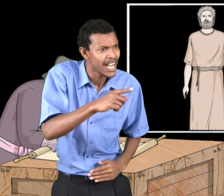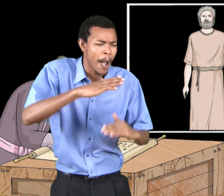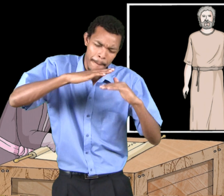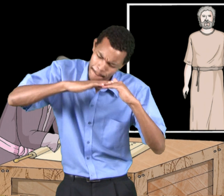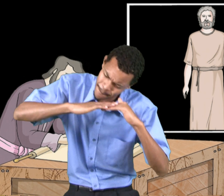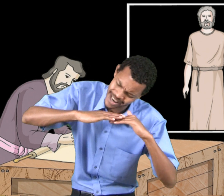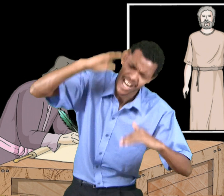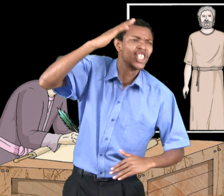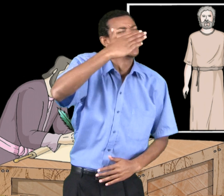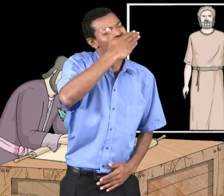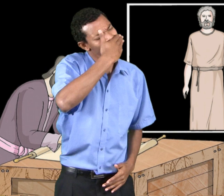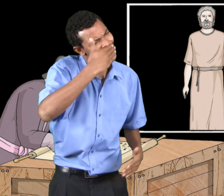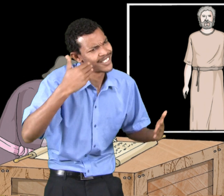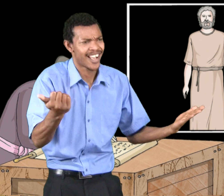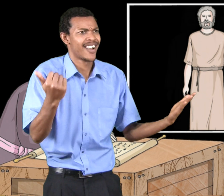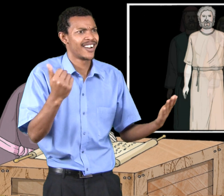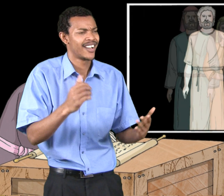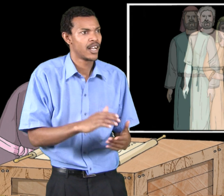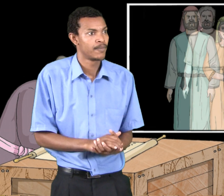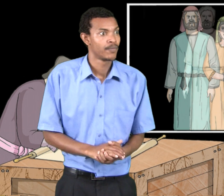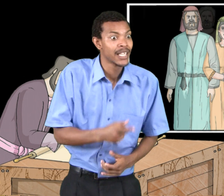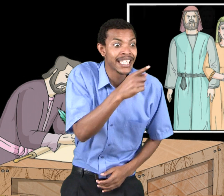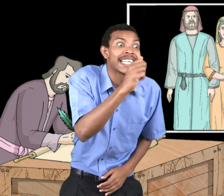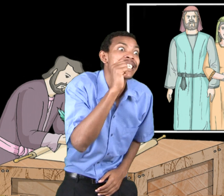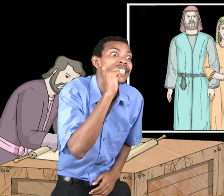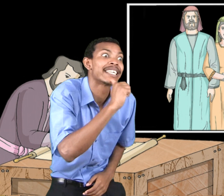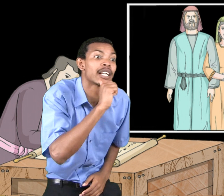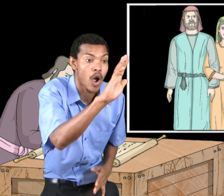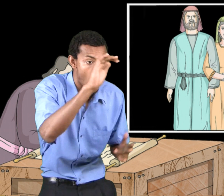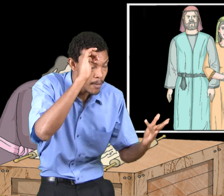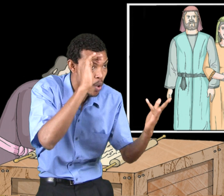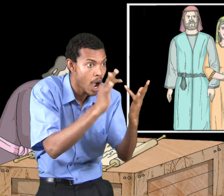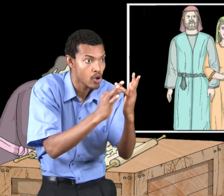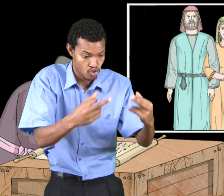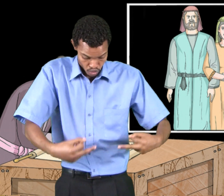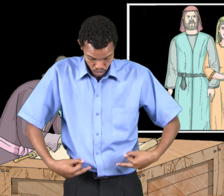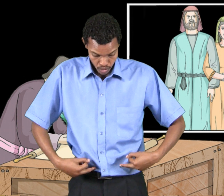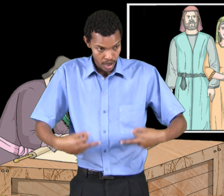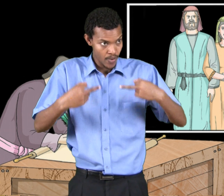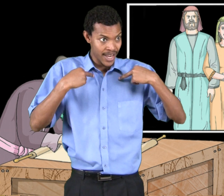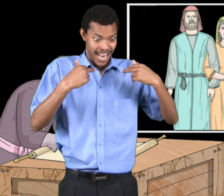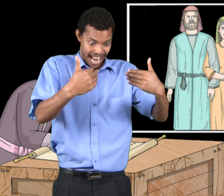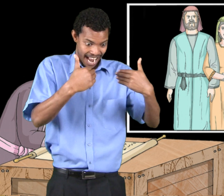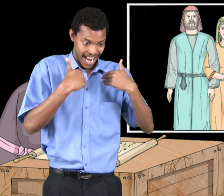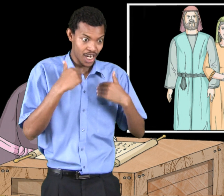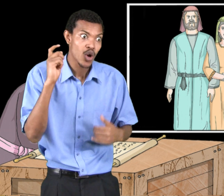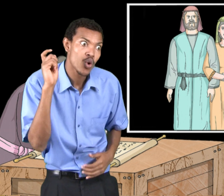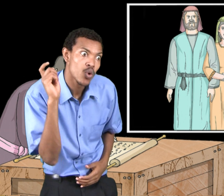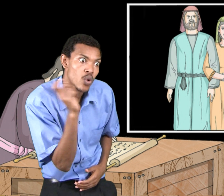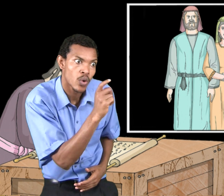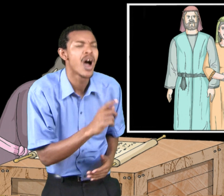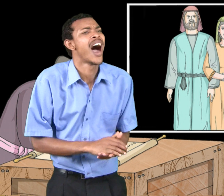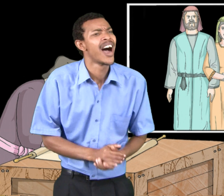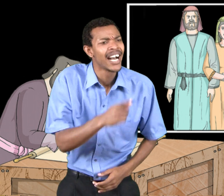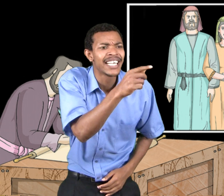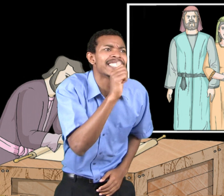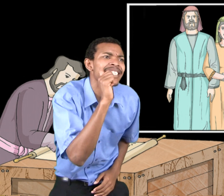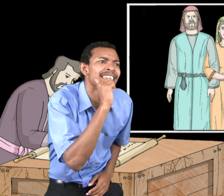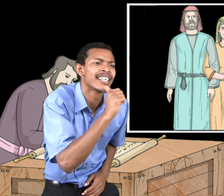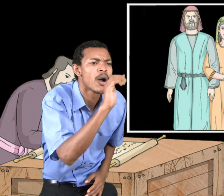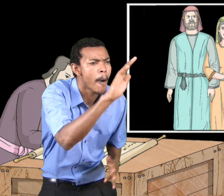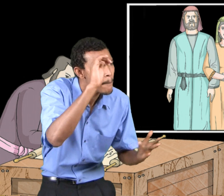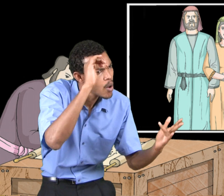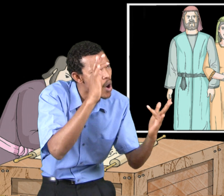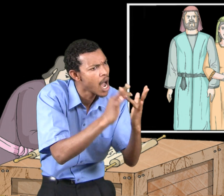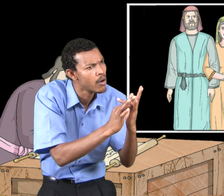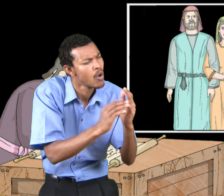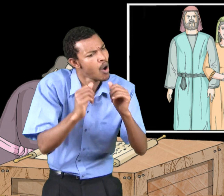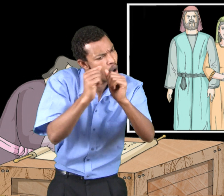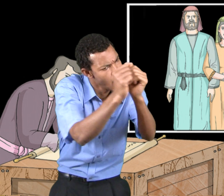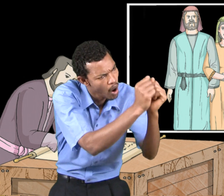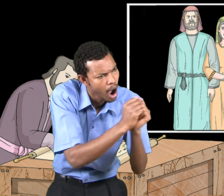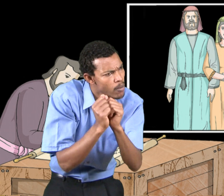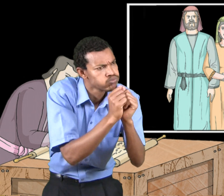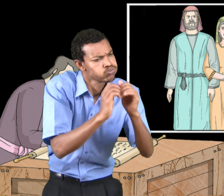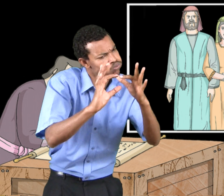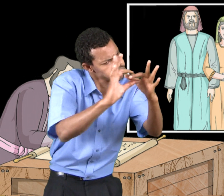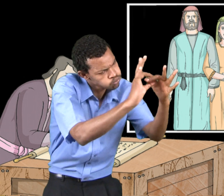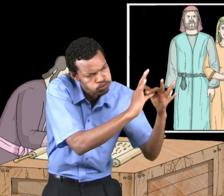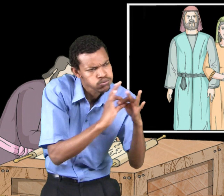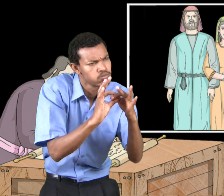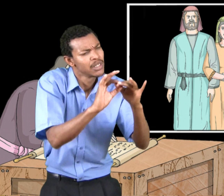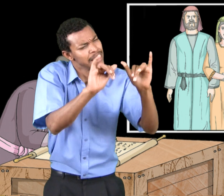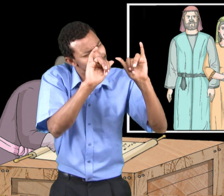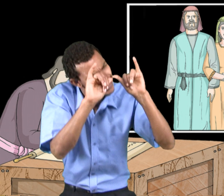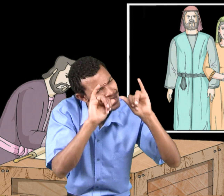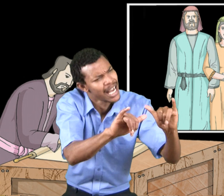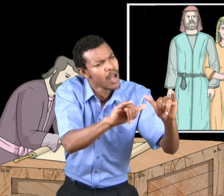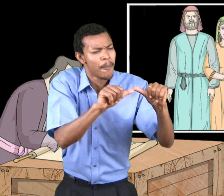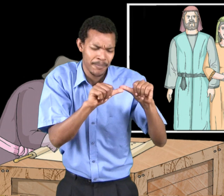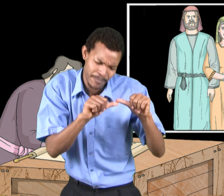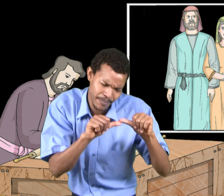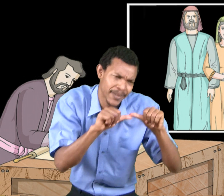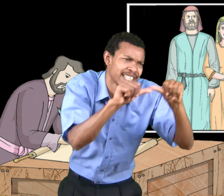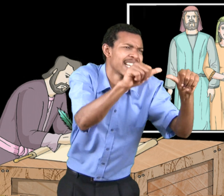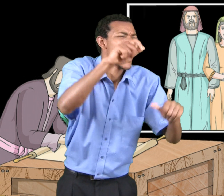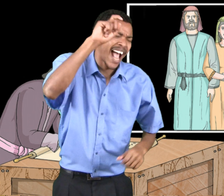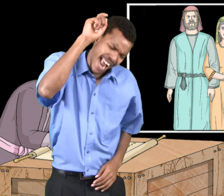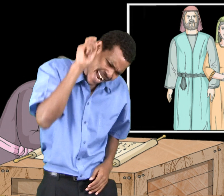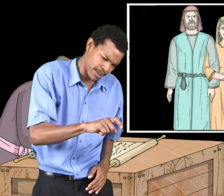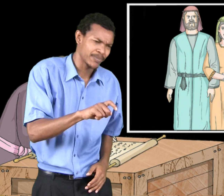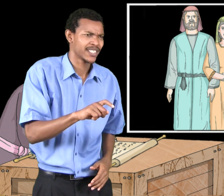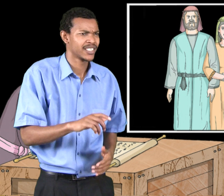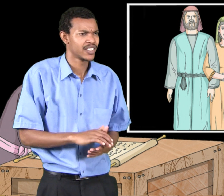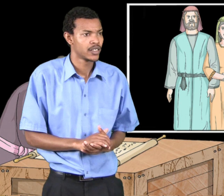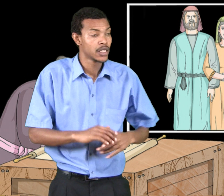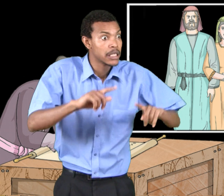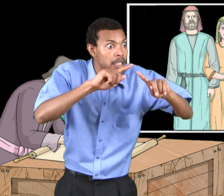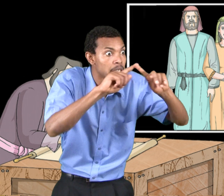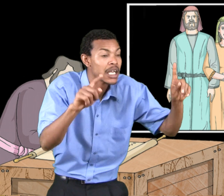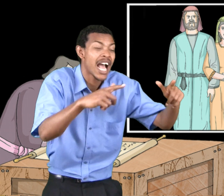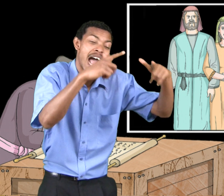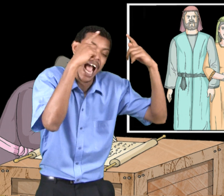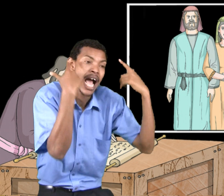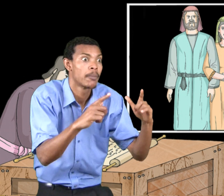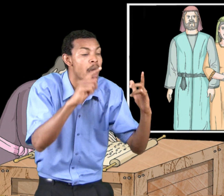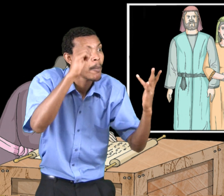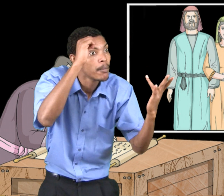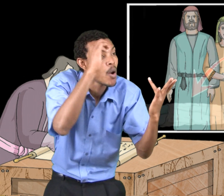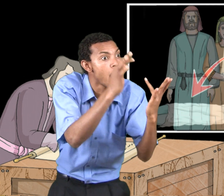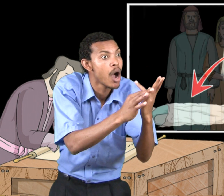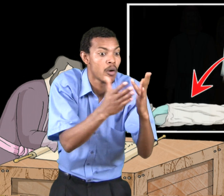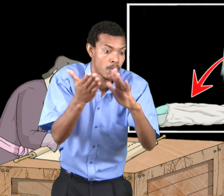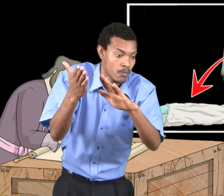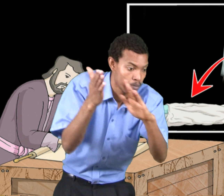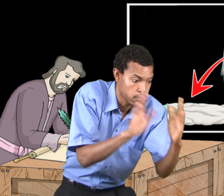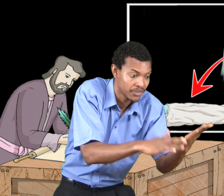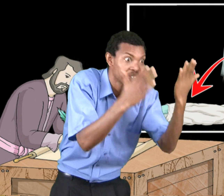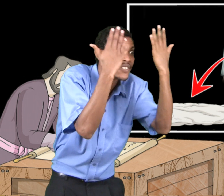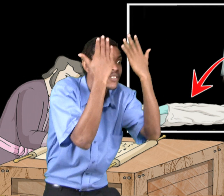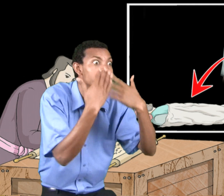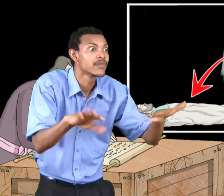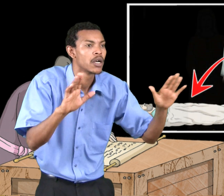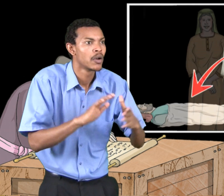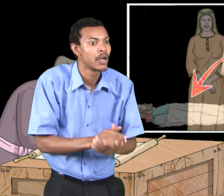A wife is bound to her husband as long as he lives.